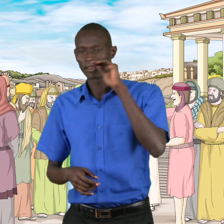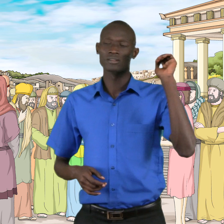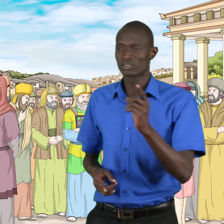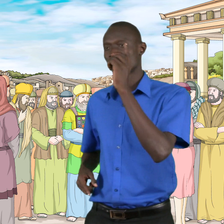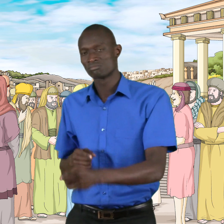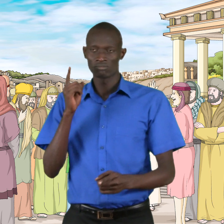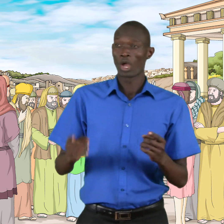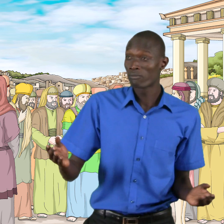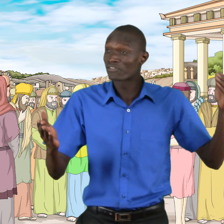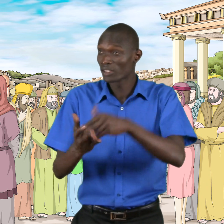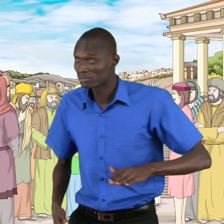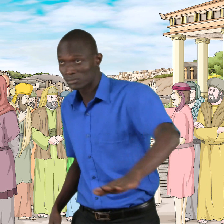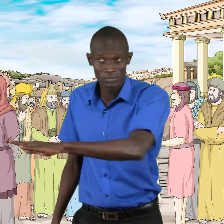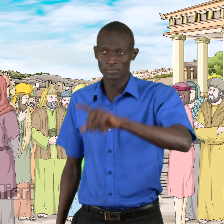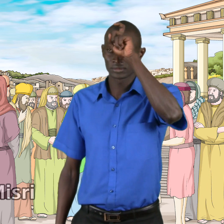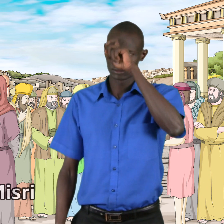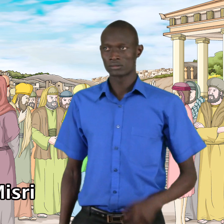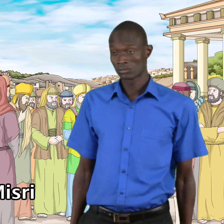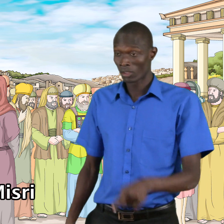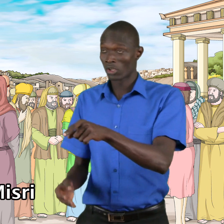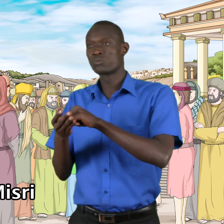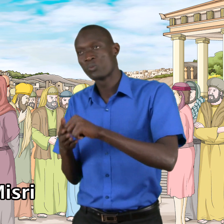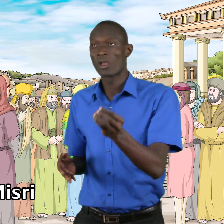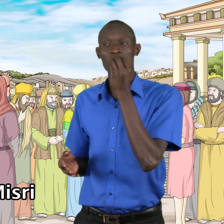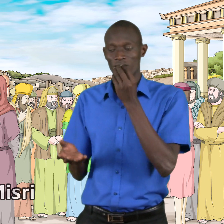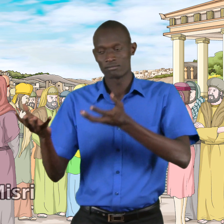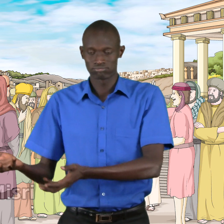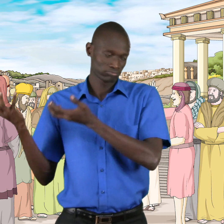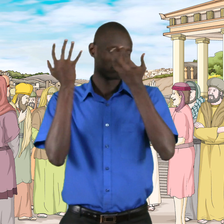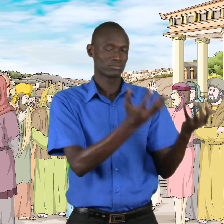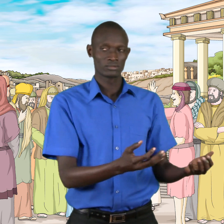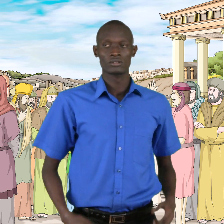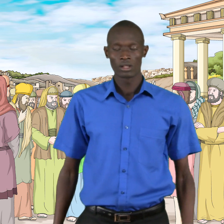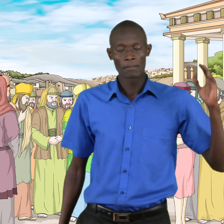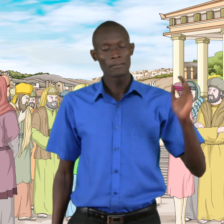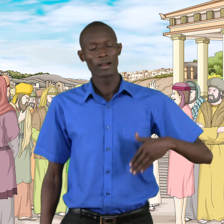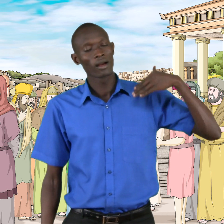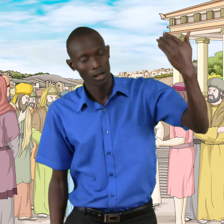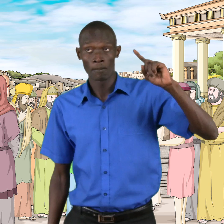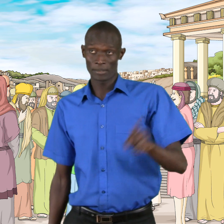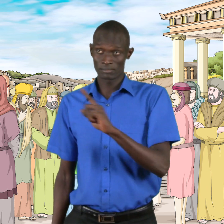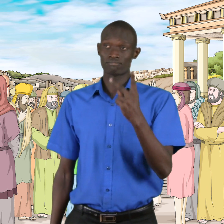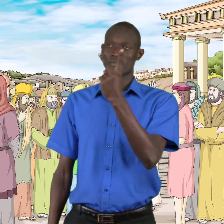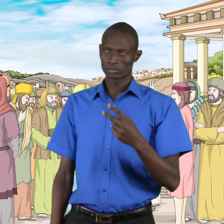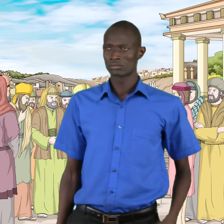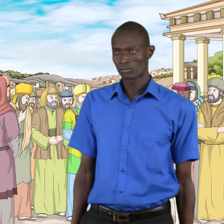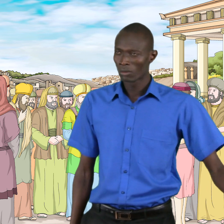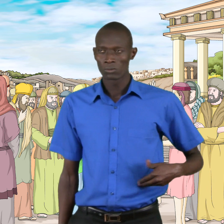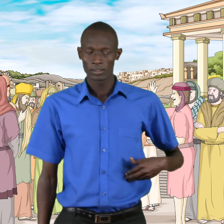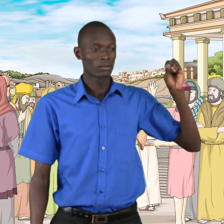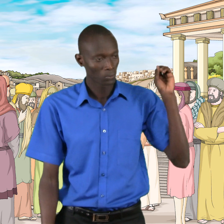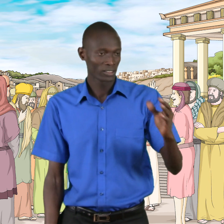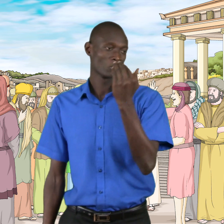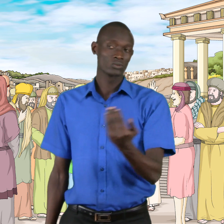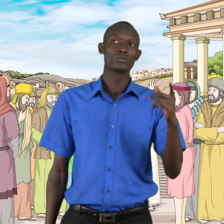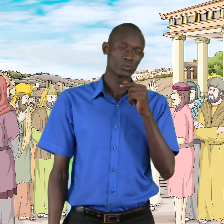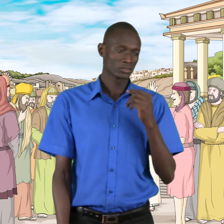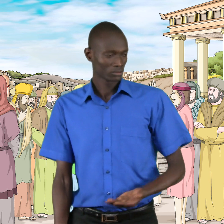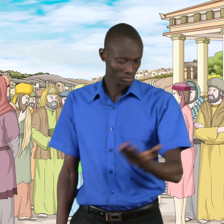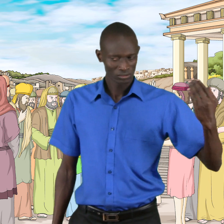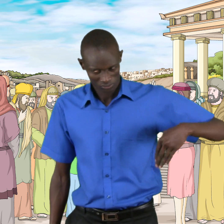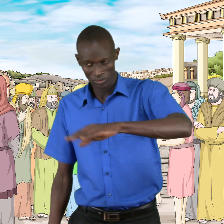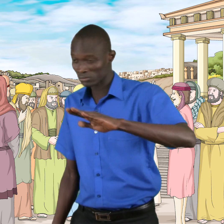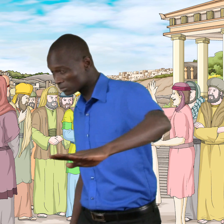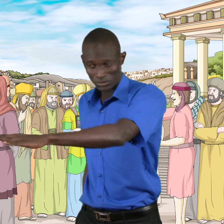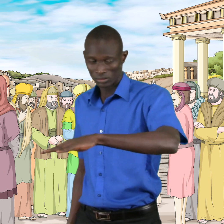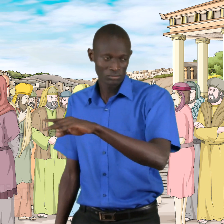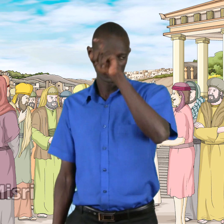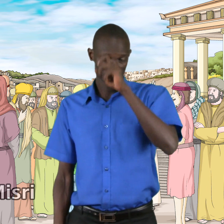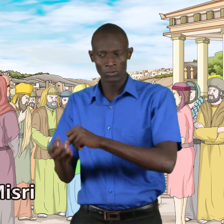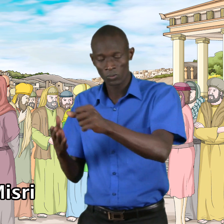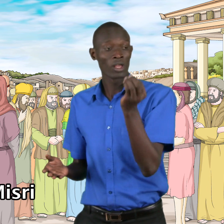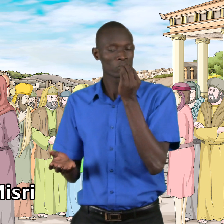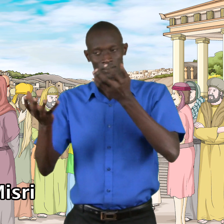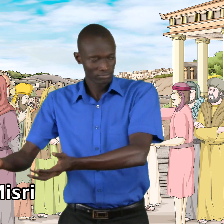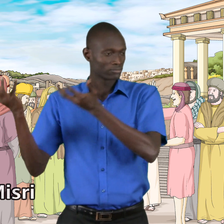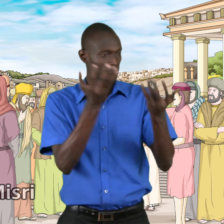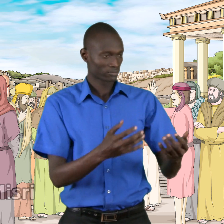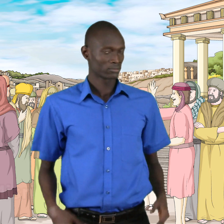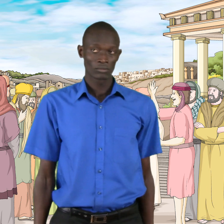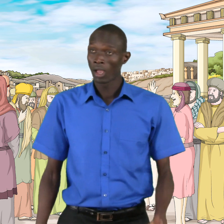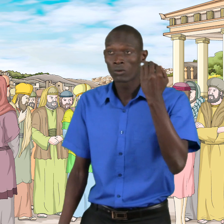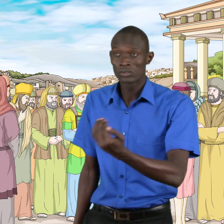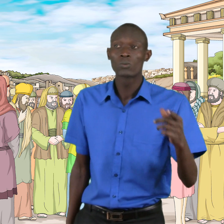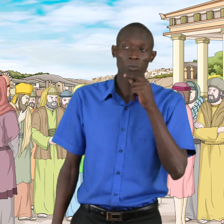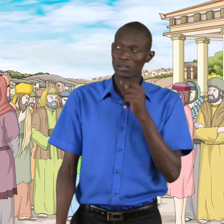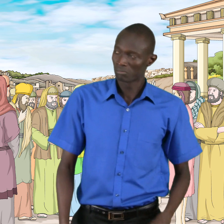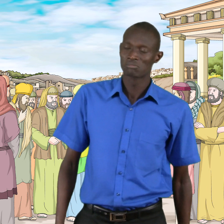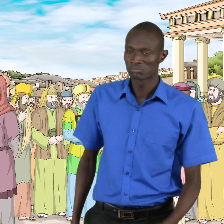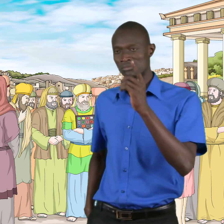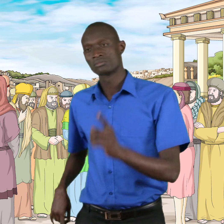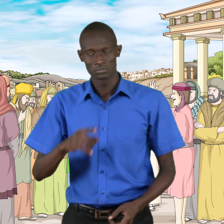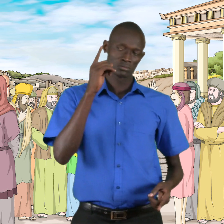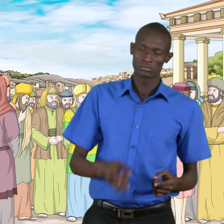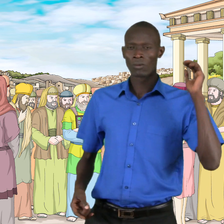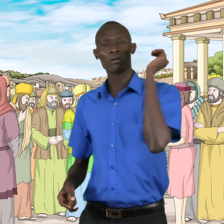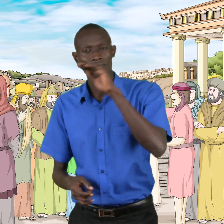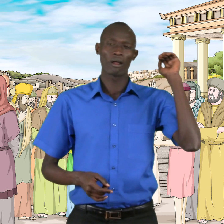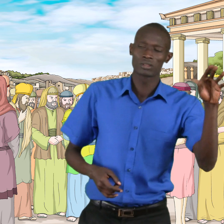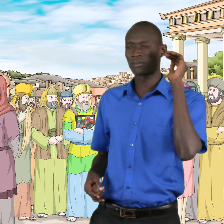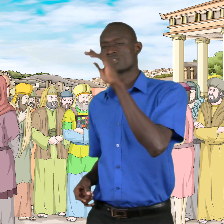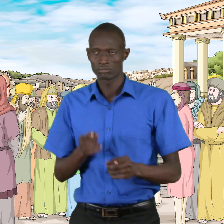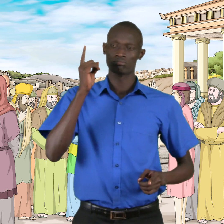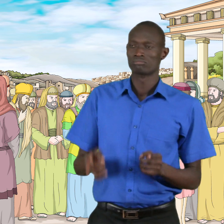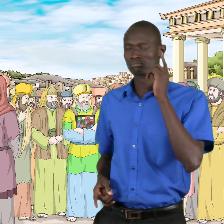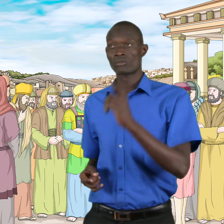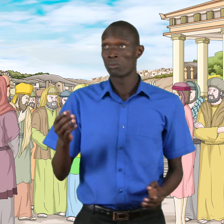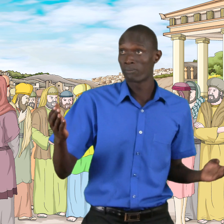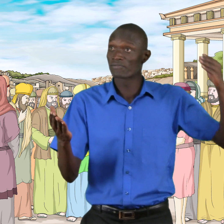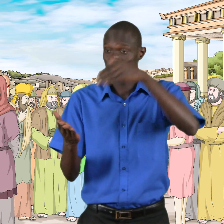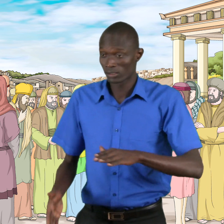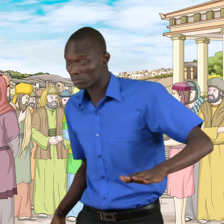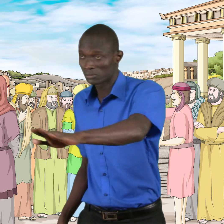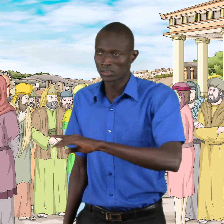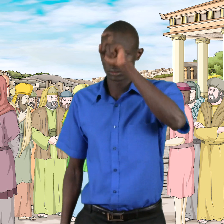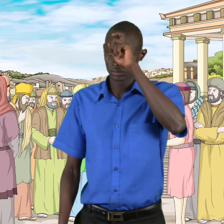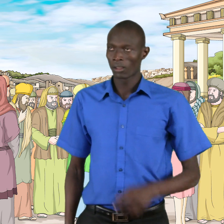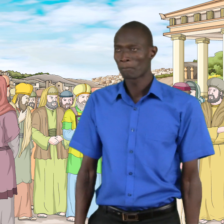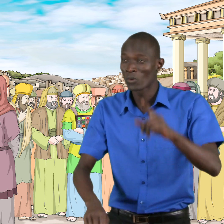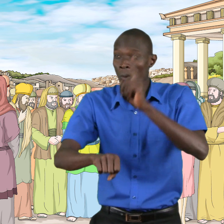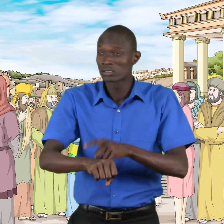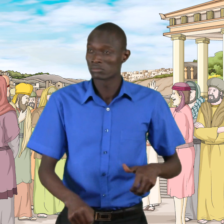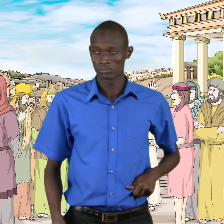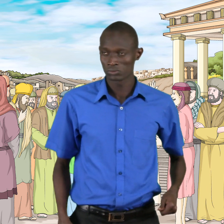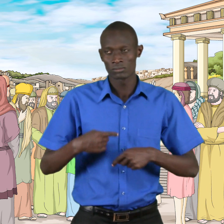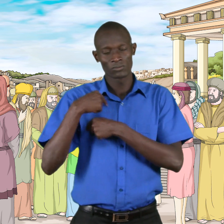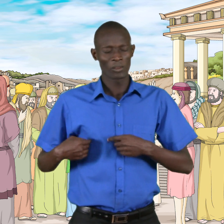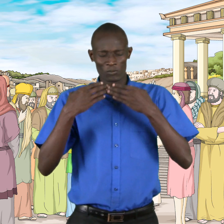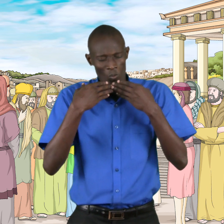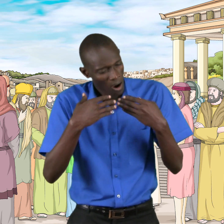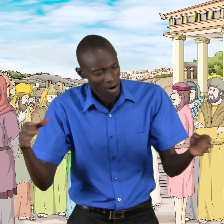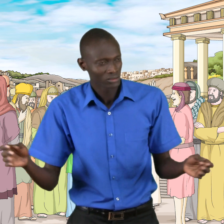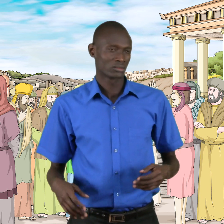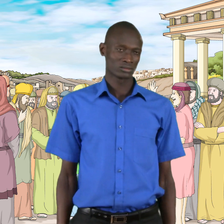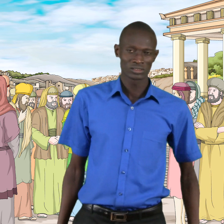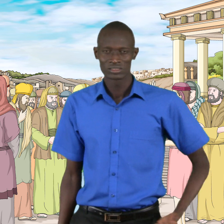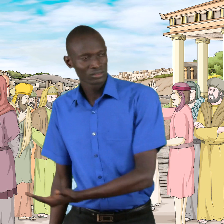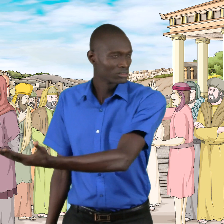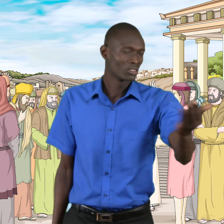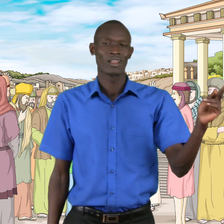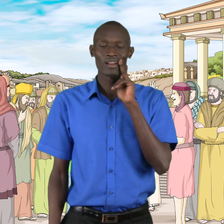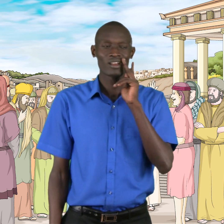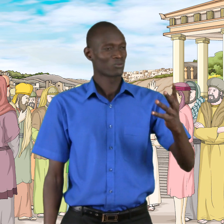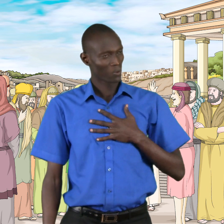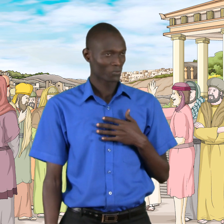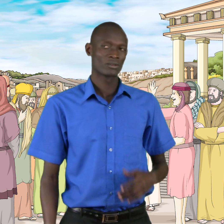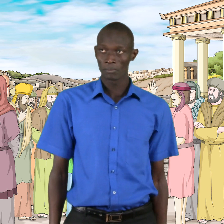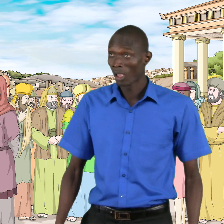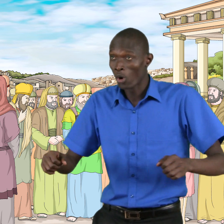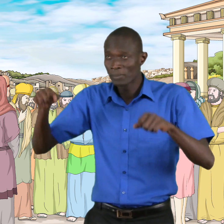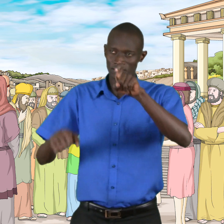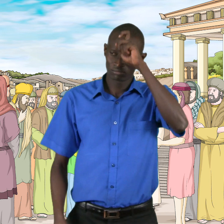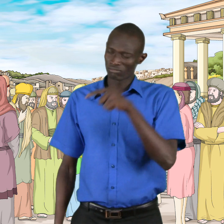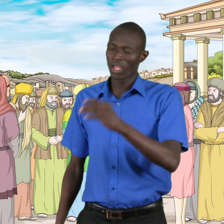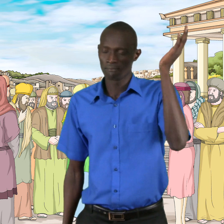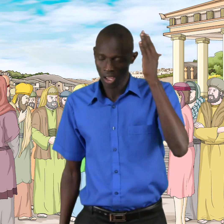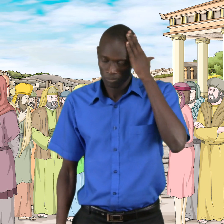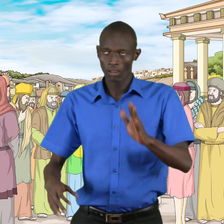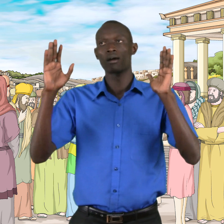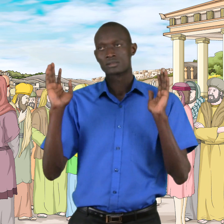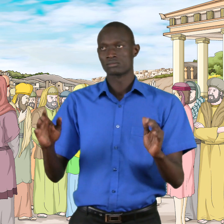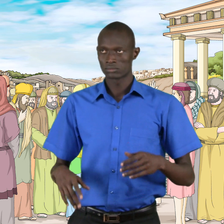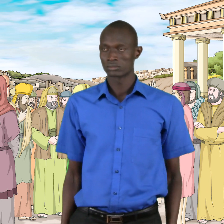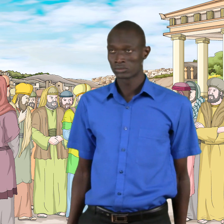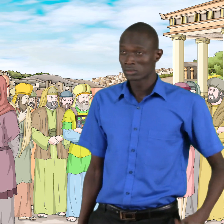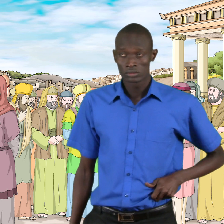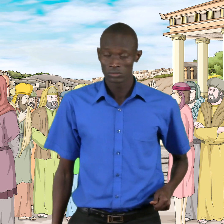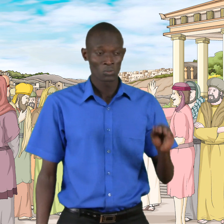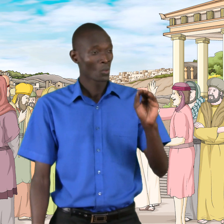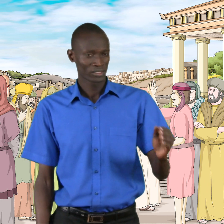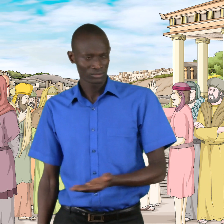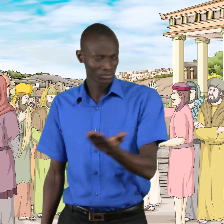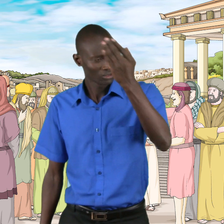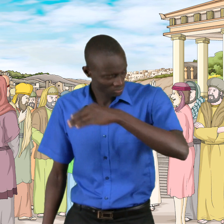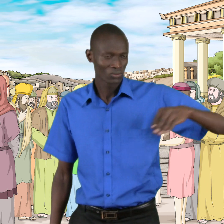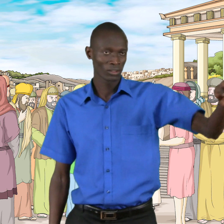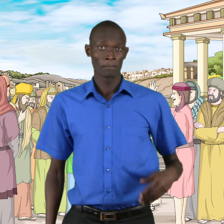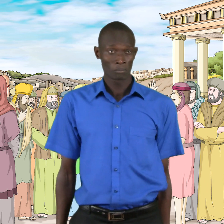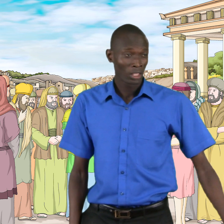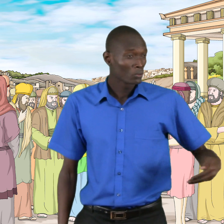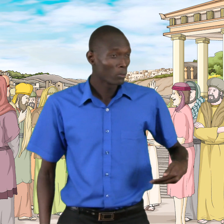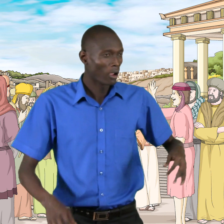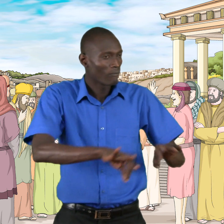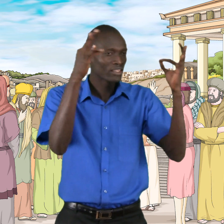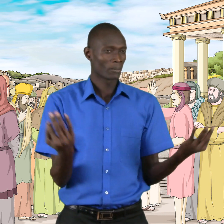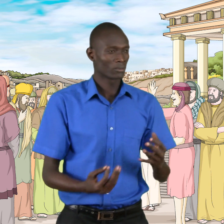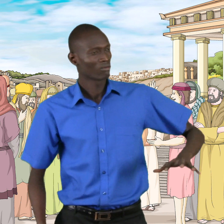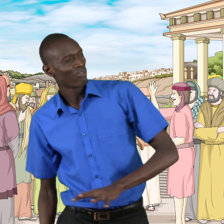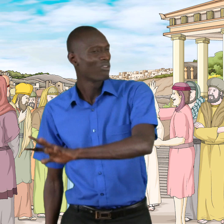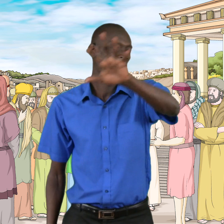On their second visit, Joseph revealed his identity to his brothers, and his family became known to Pharaoh.